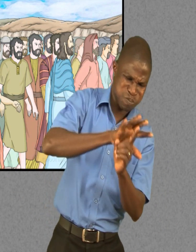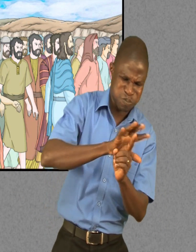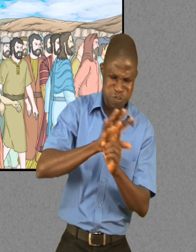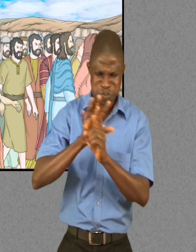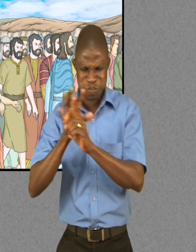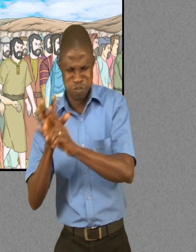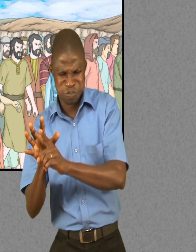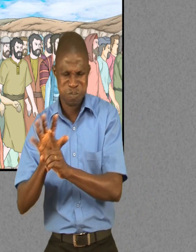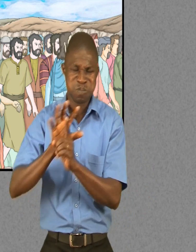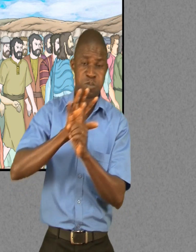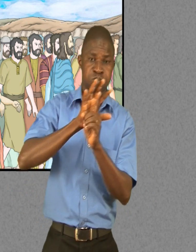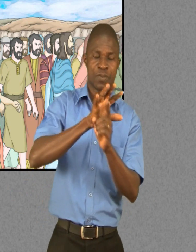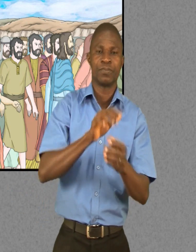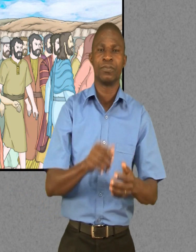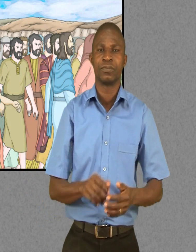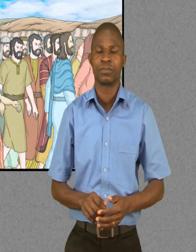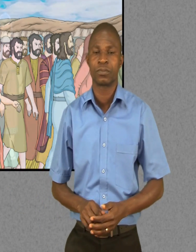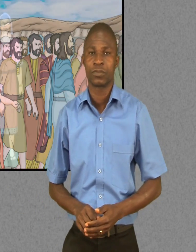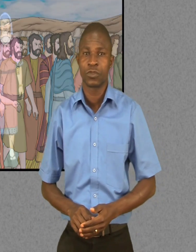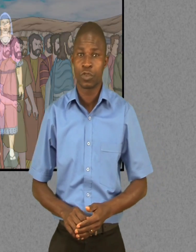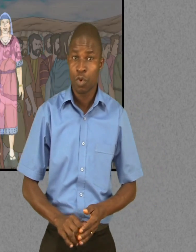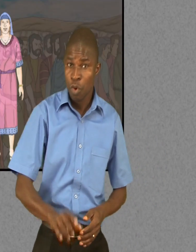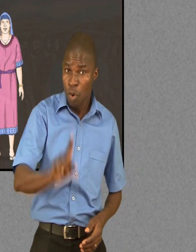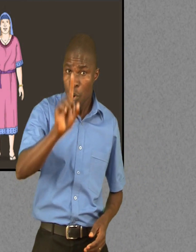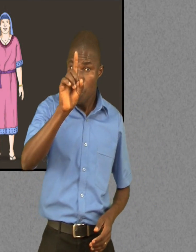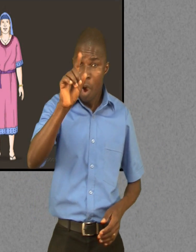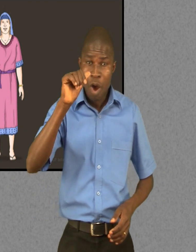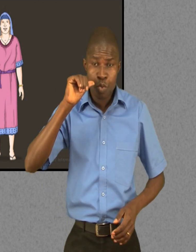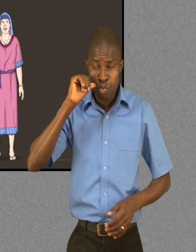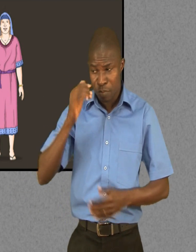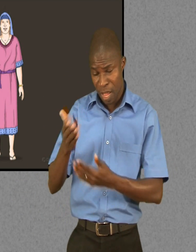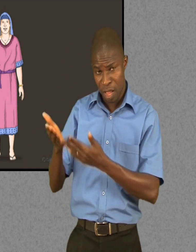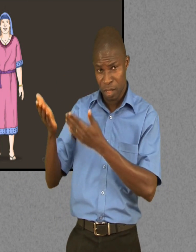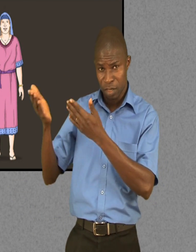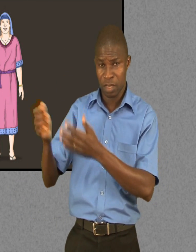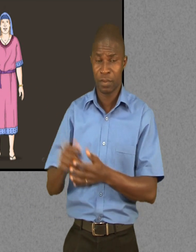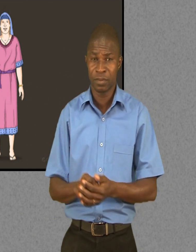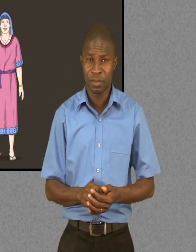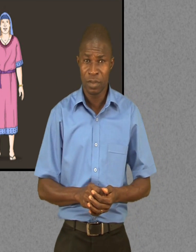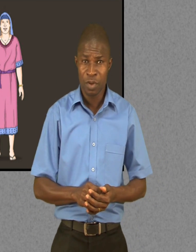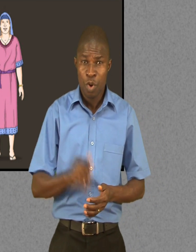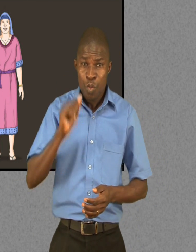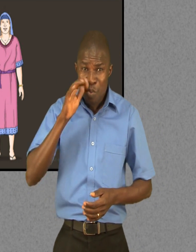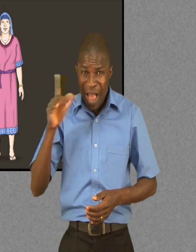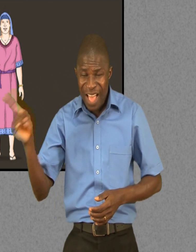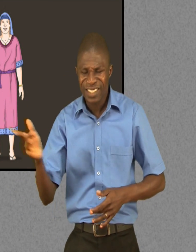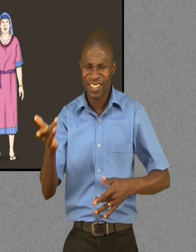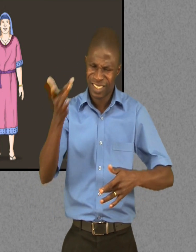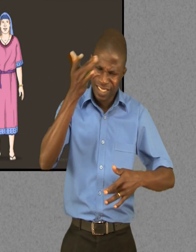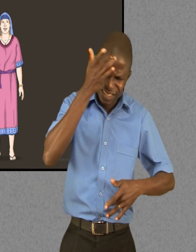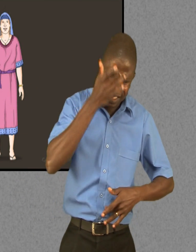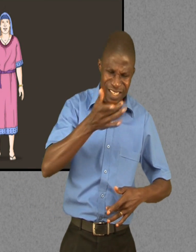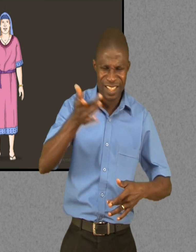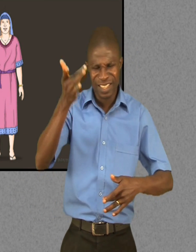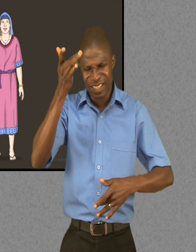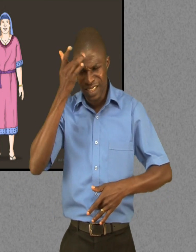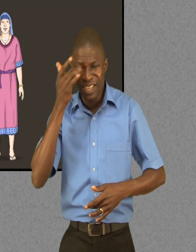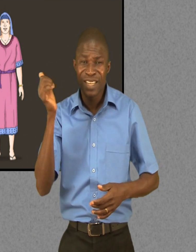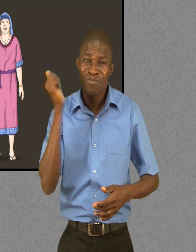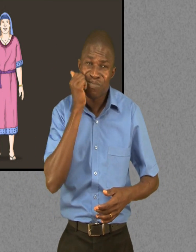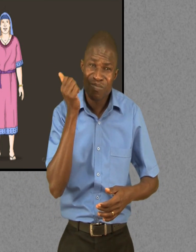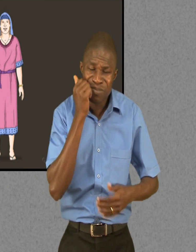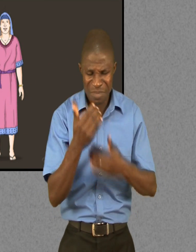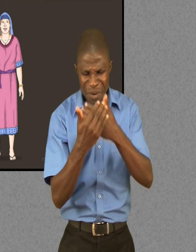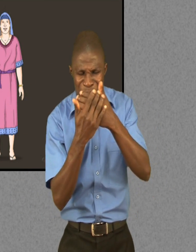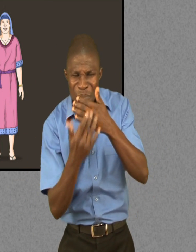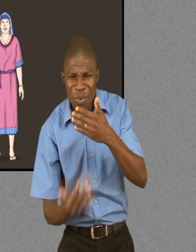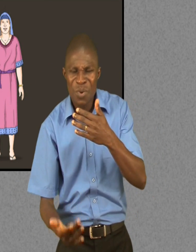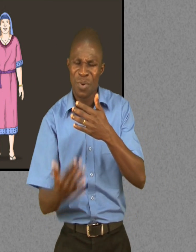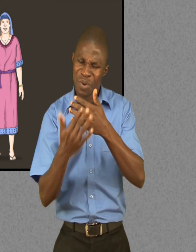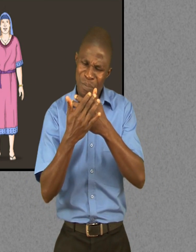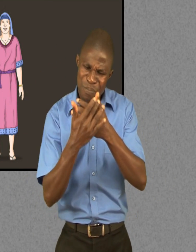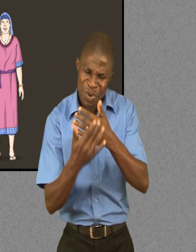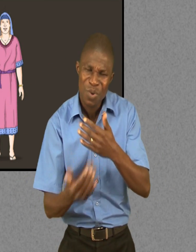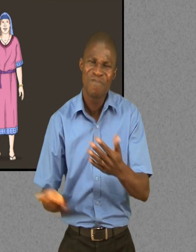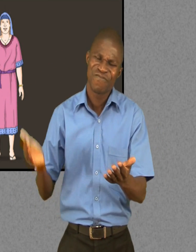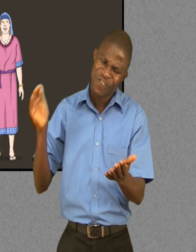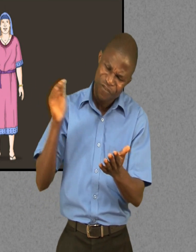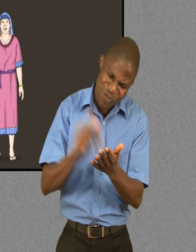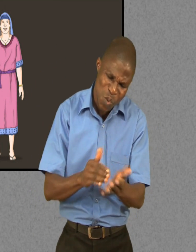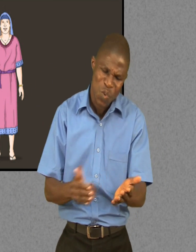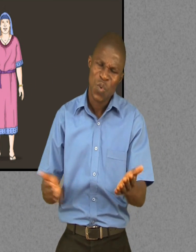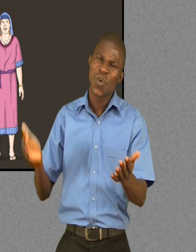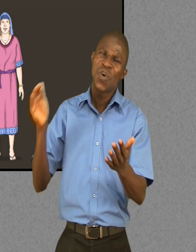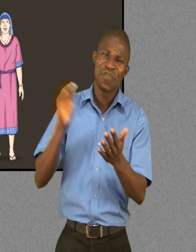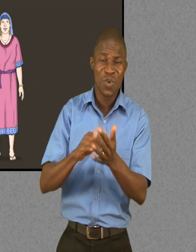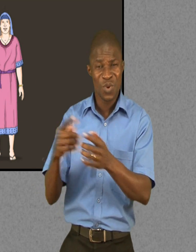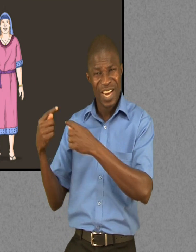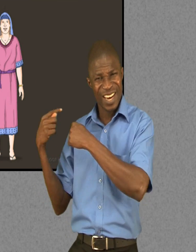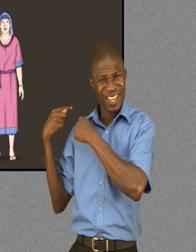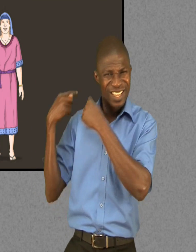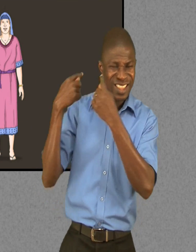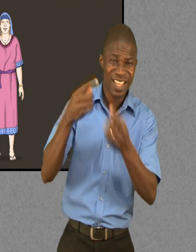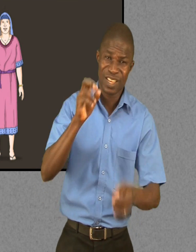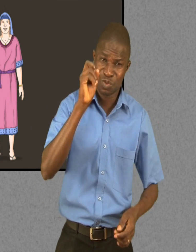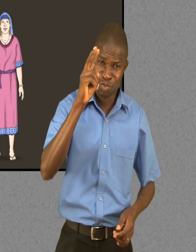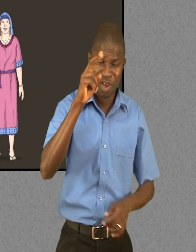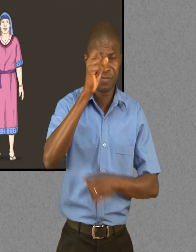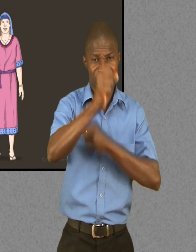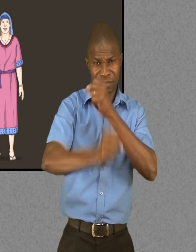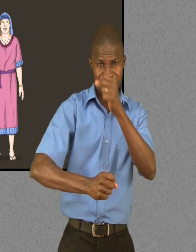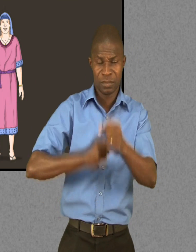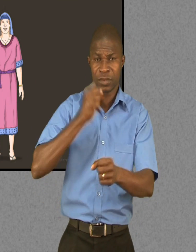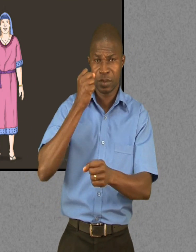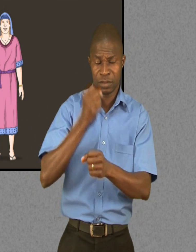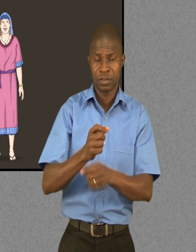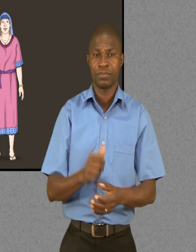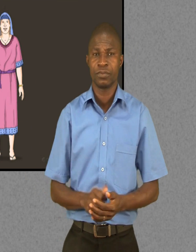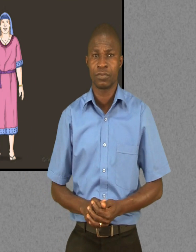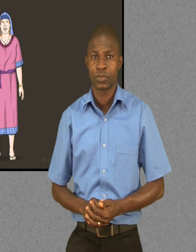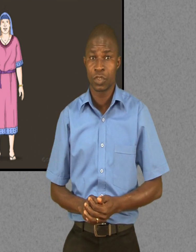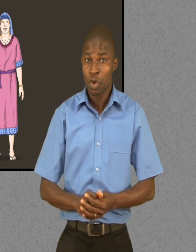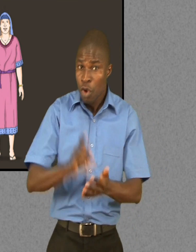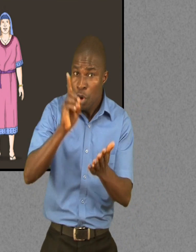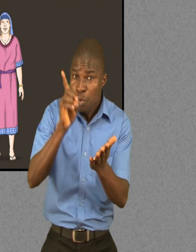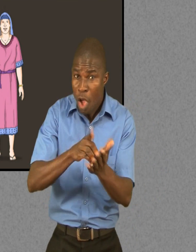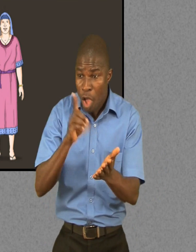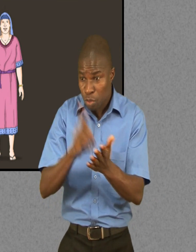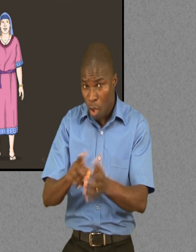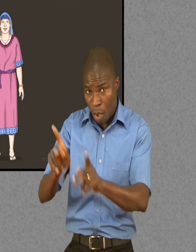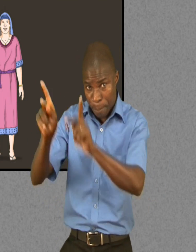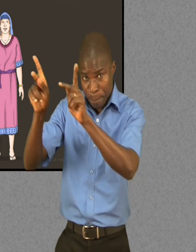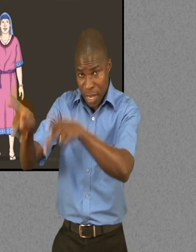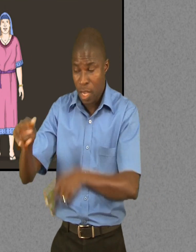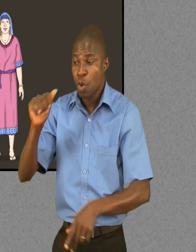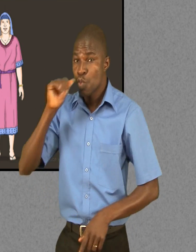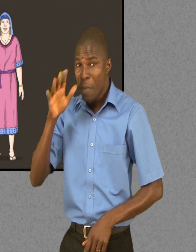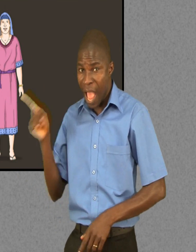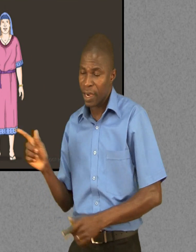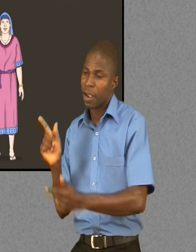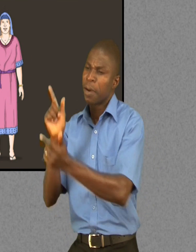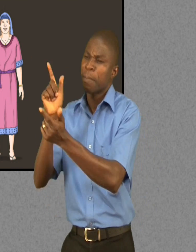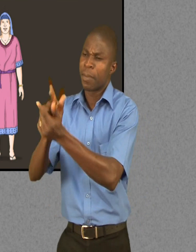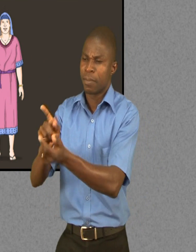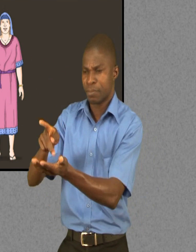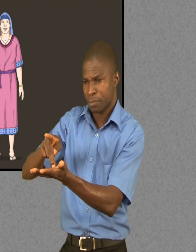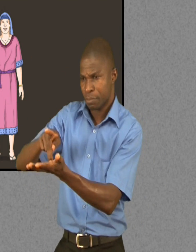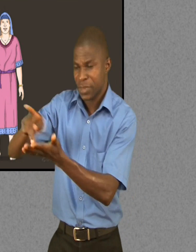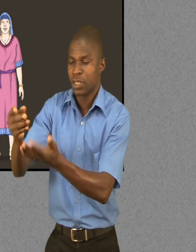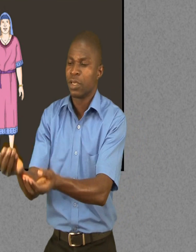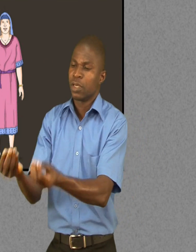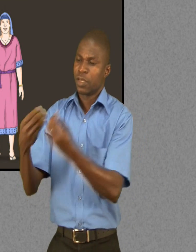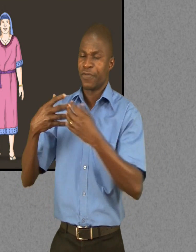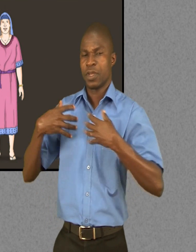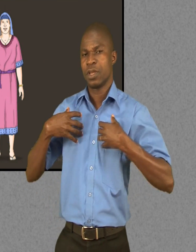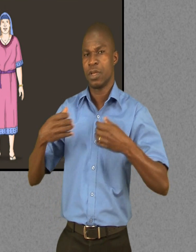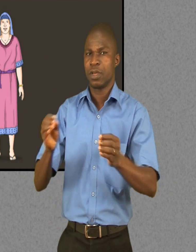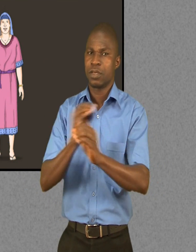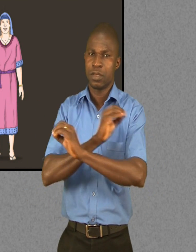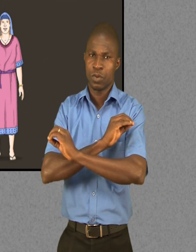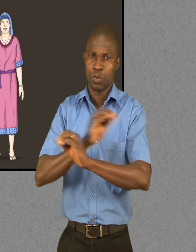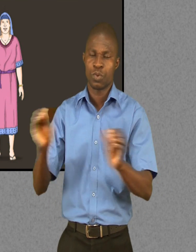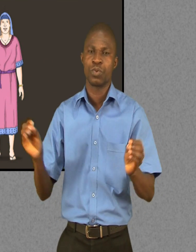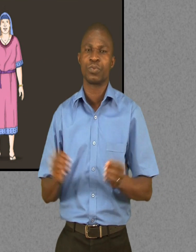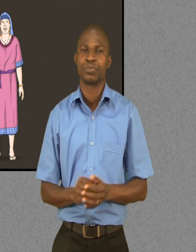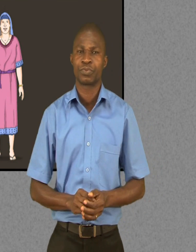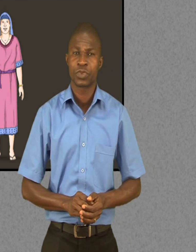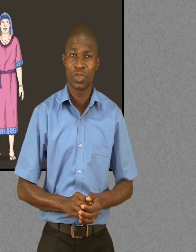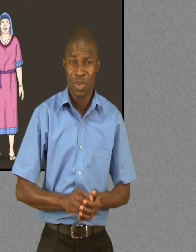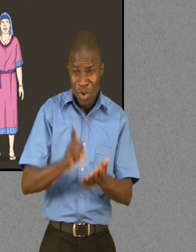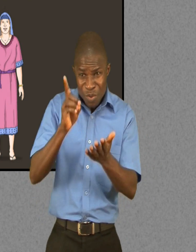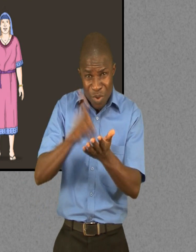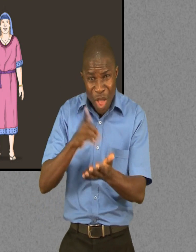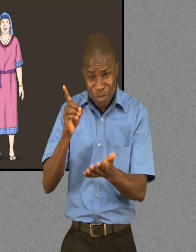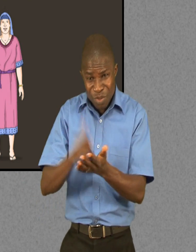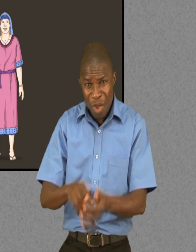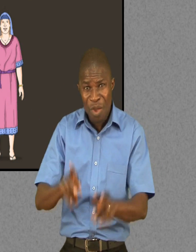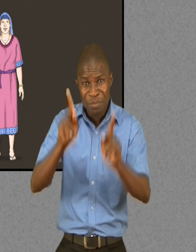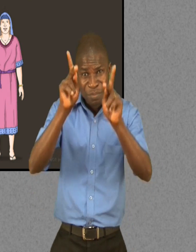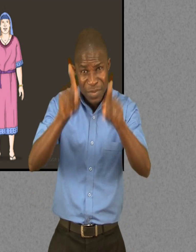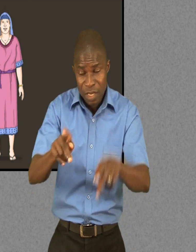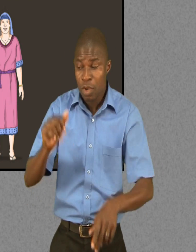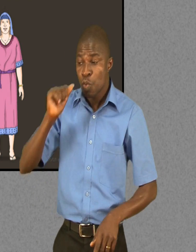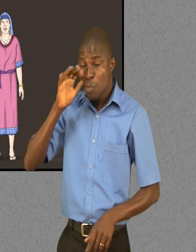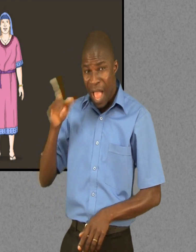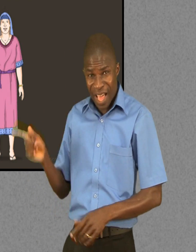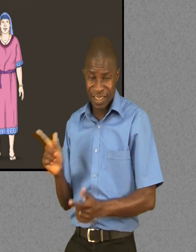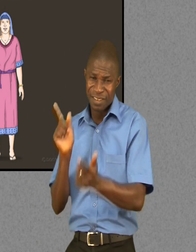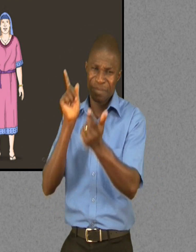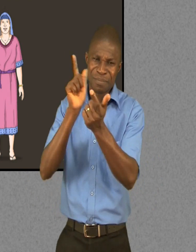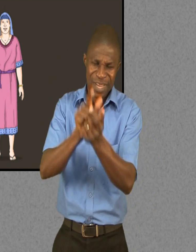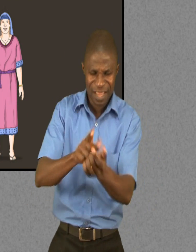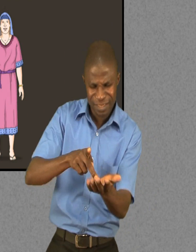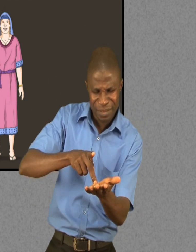And a woman was there who had suffered from bleeding for twelve years.